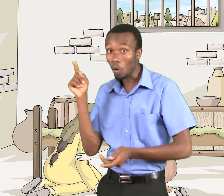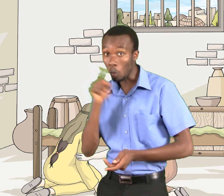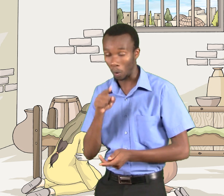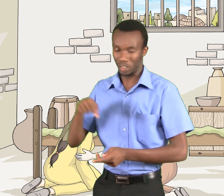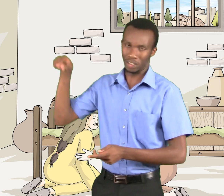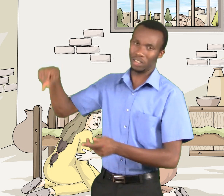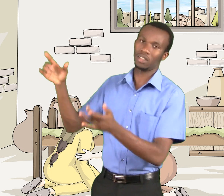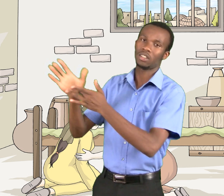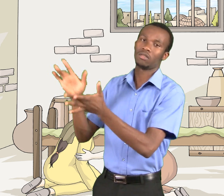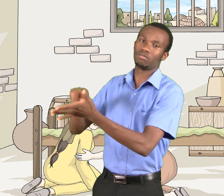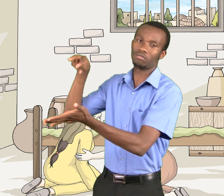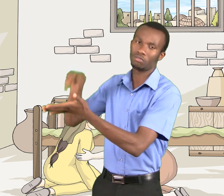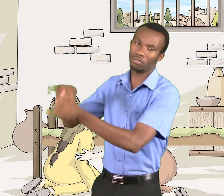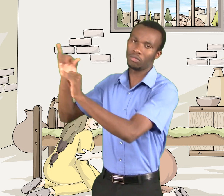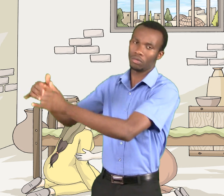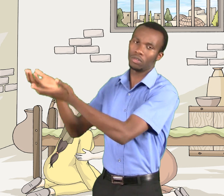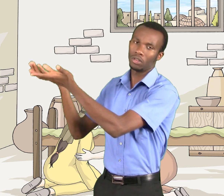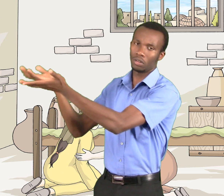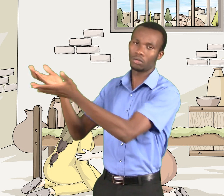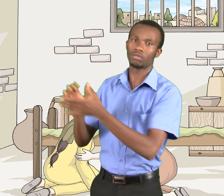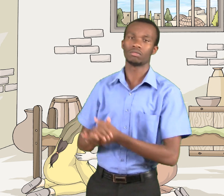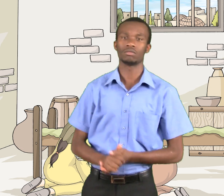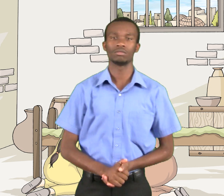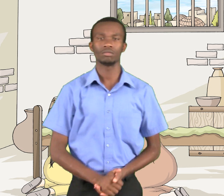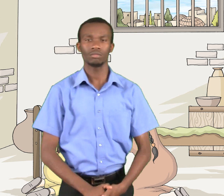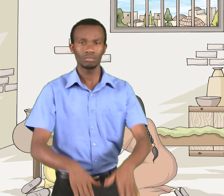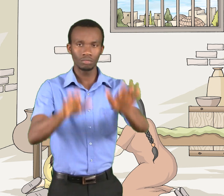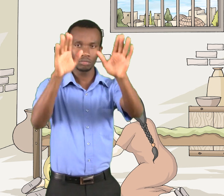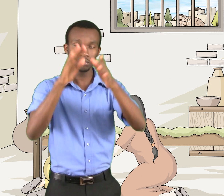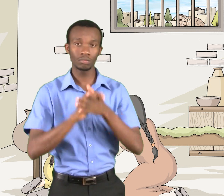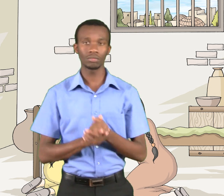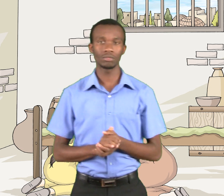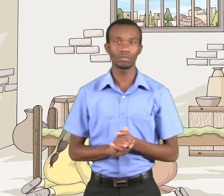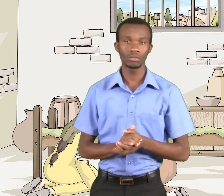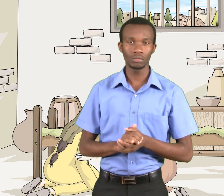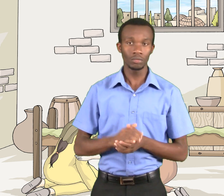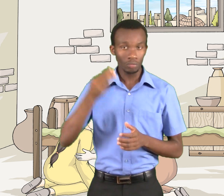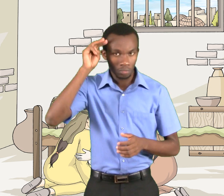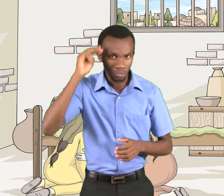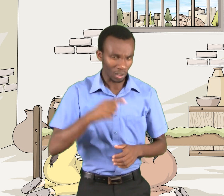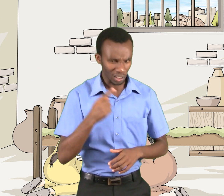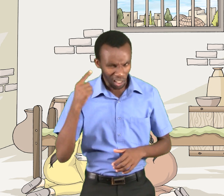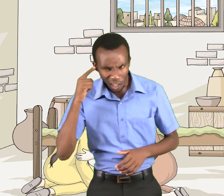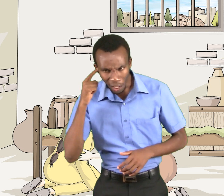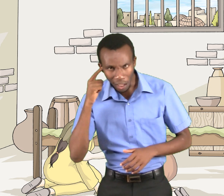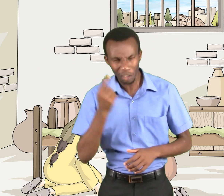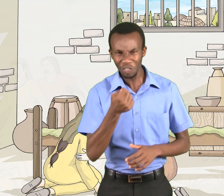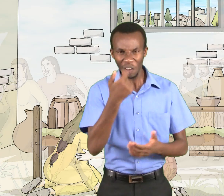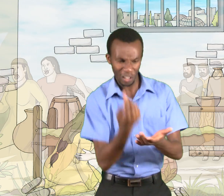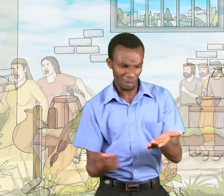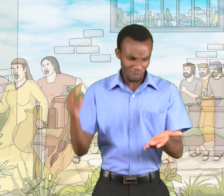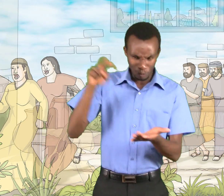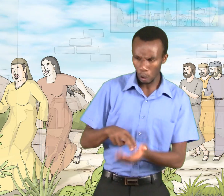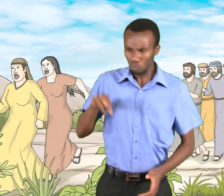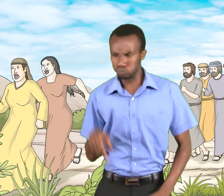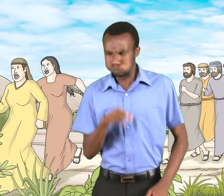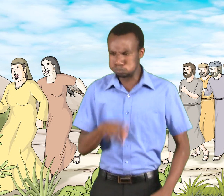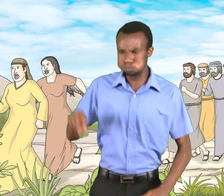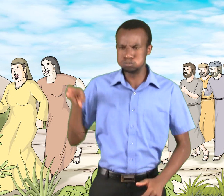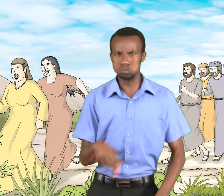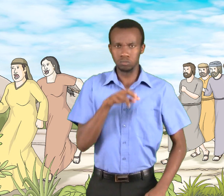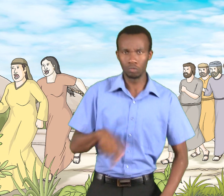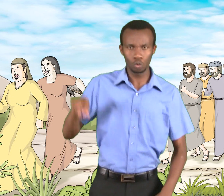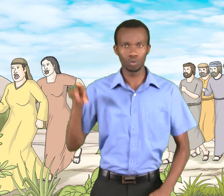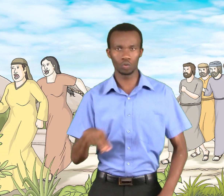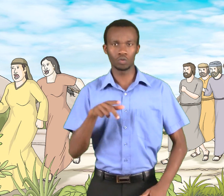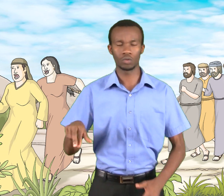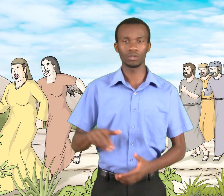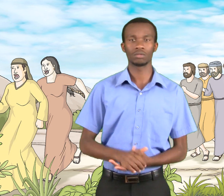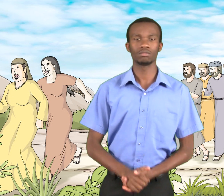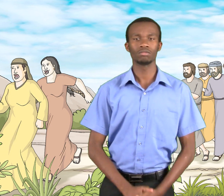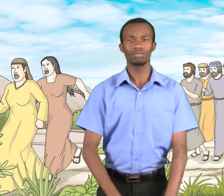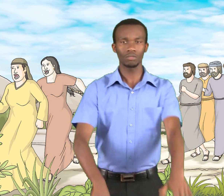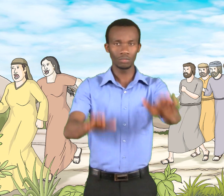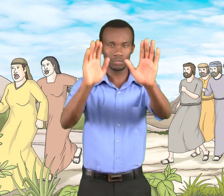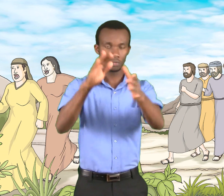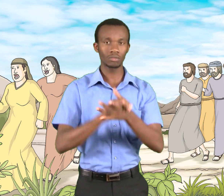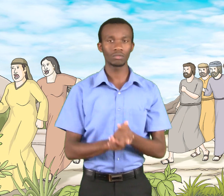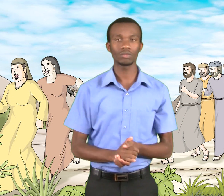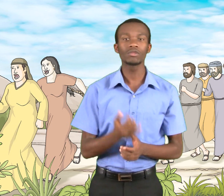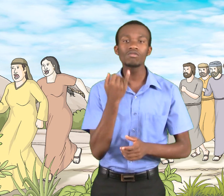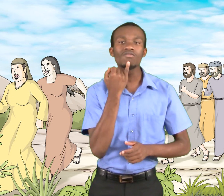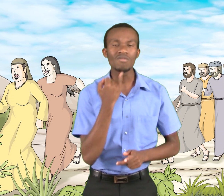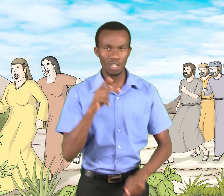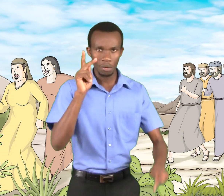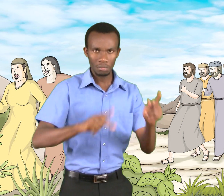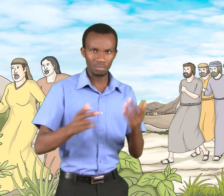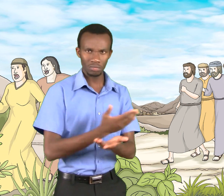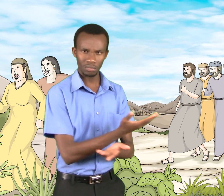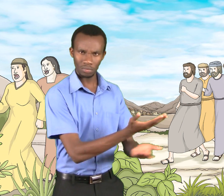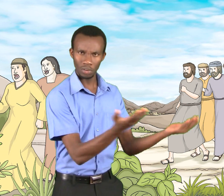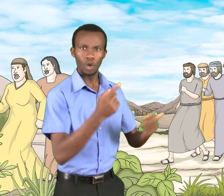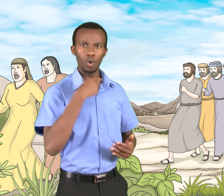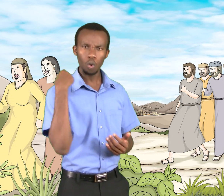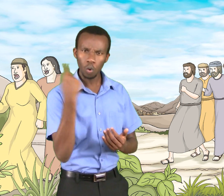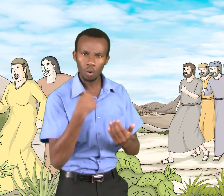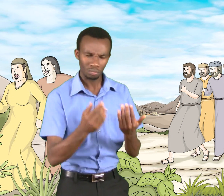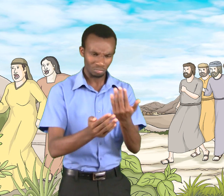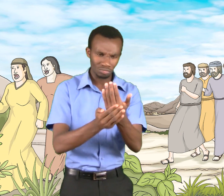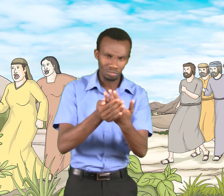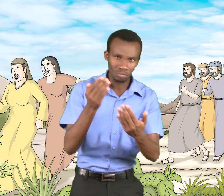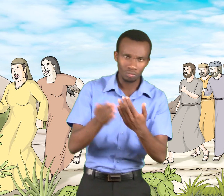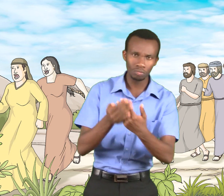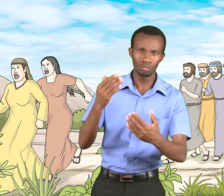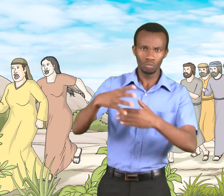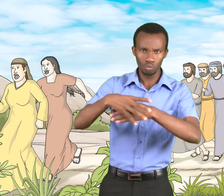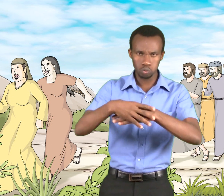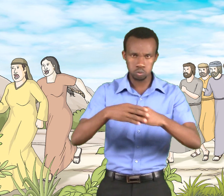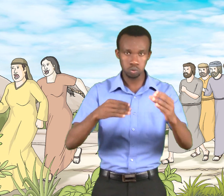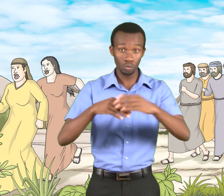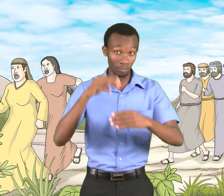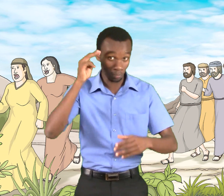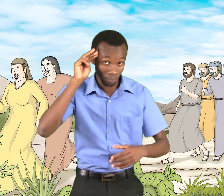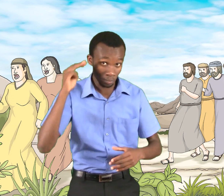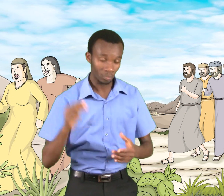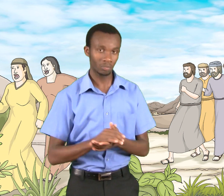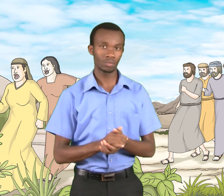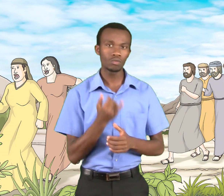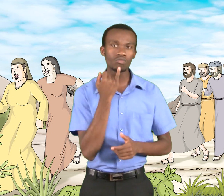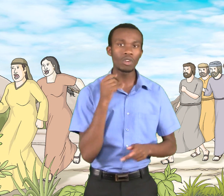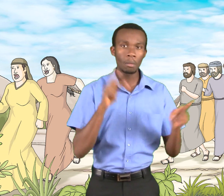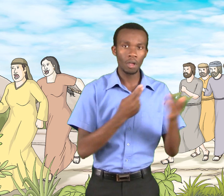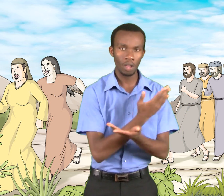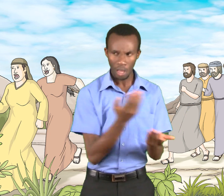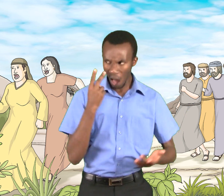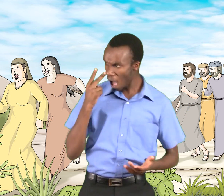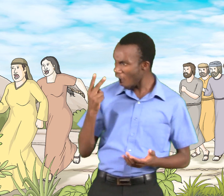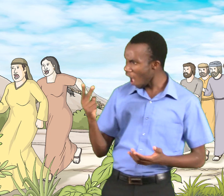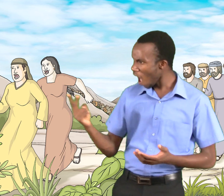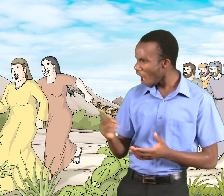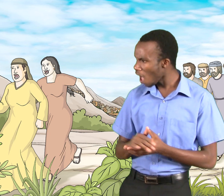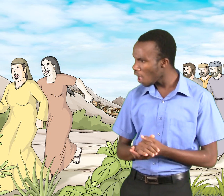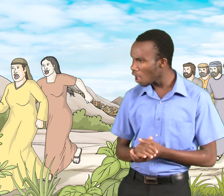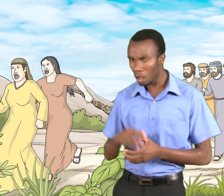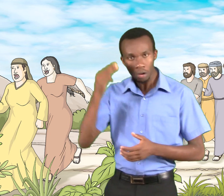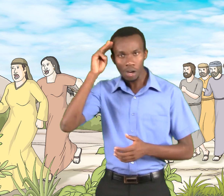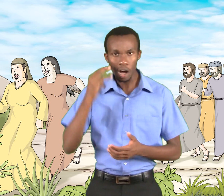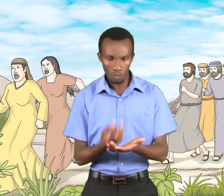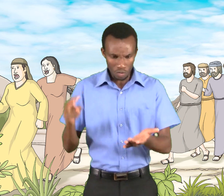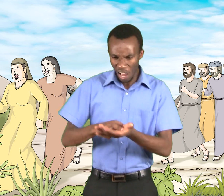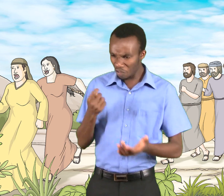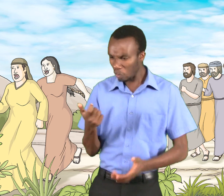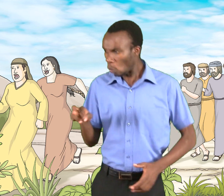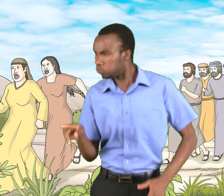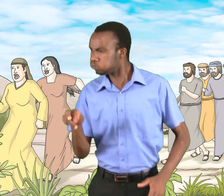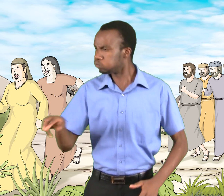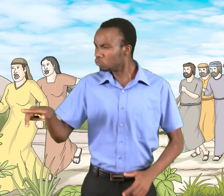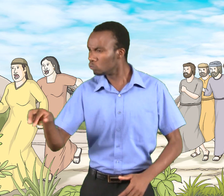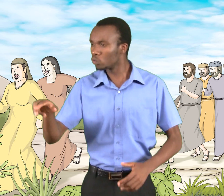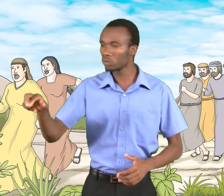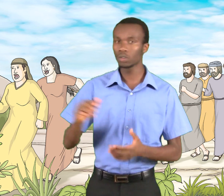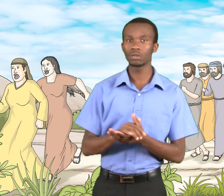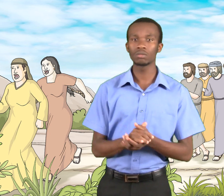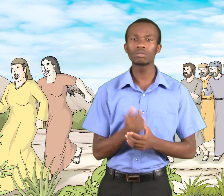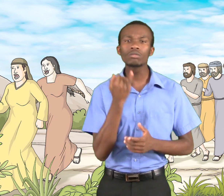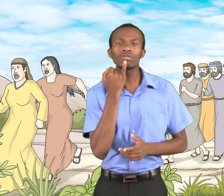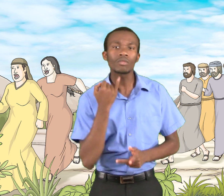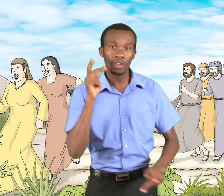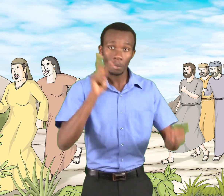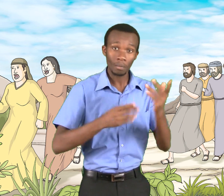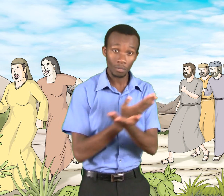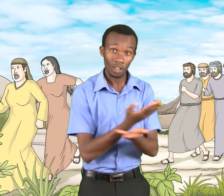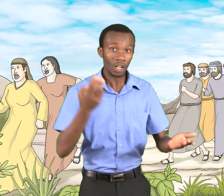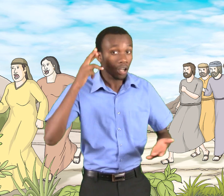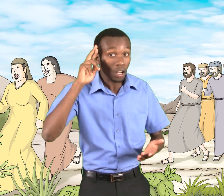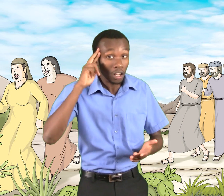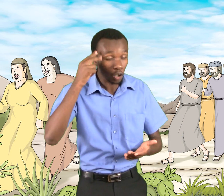Now Jesus had not yet entered the village, but was still at the place where Martha had met Him.